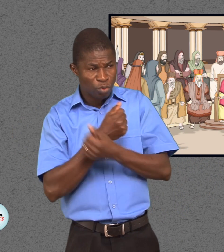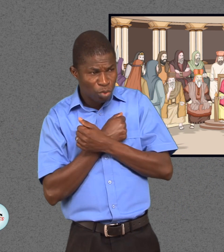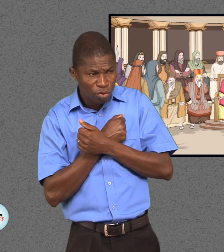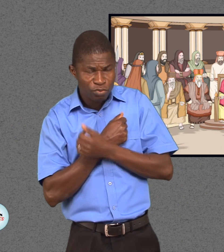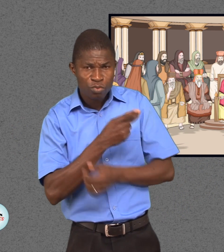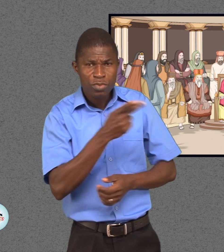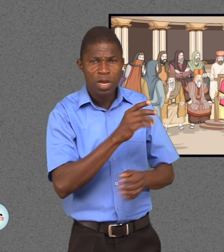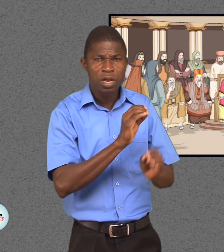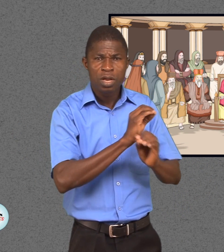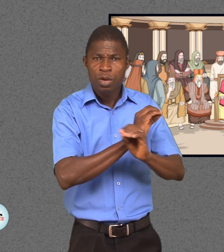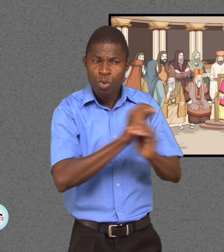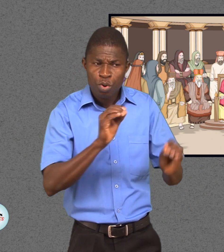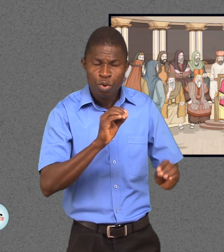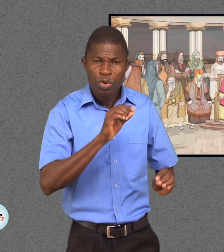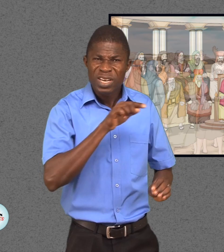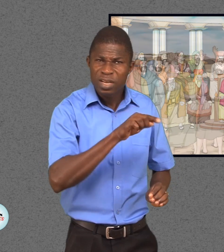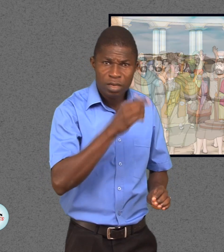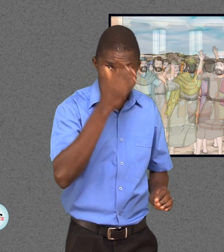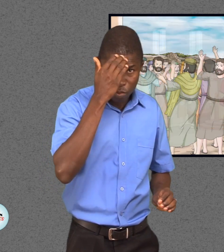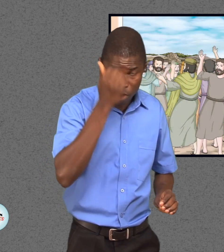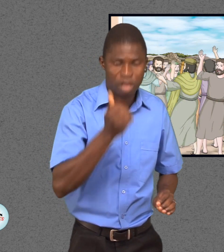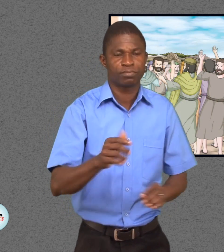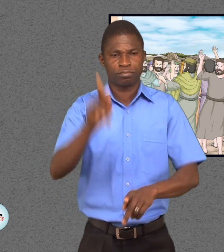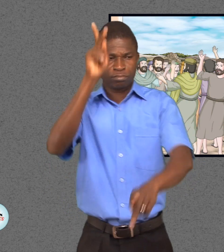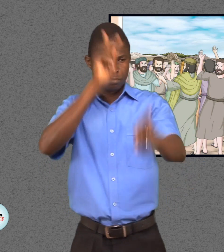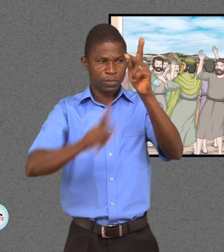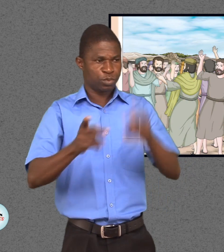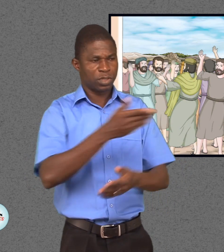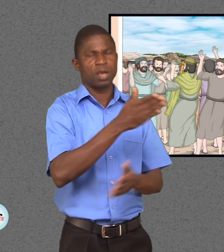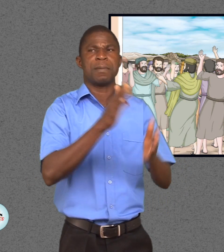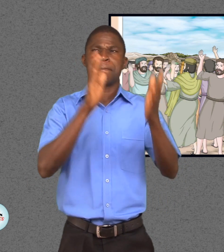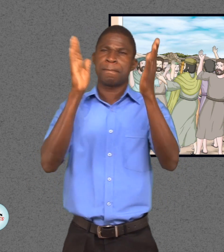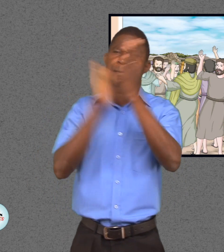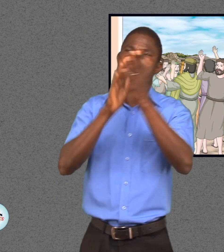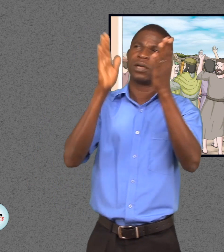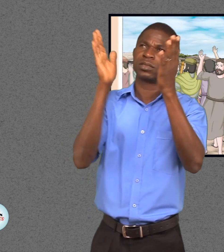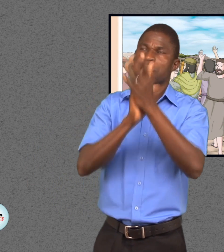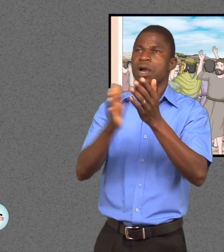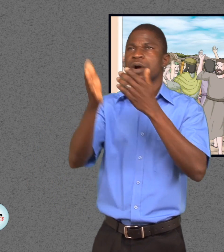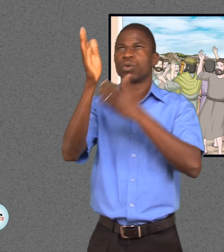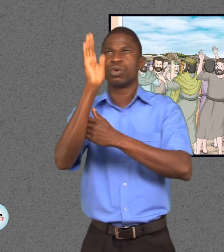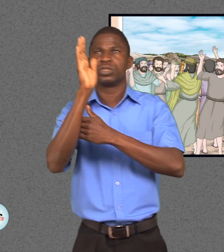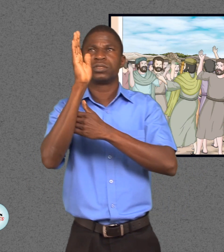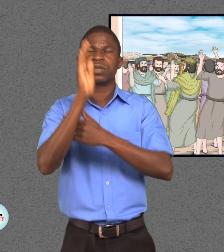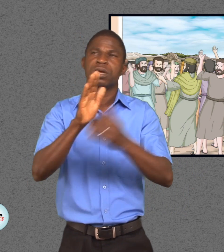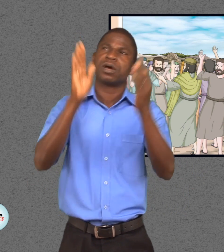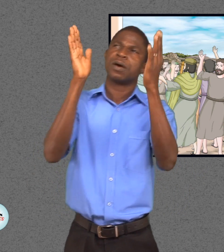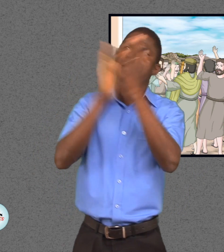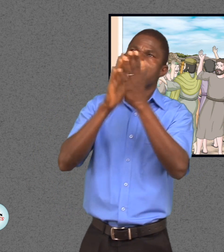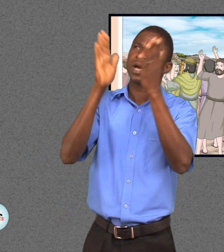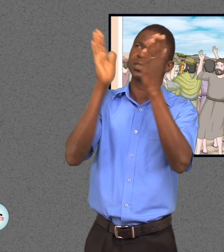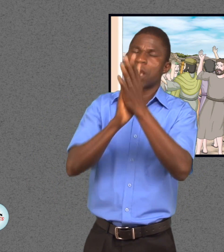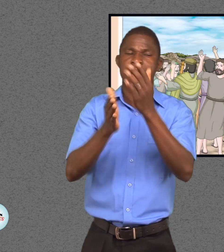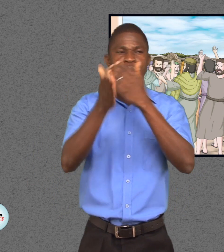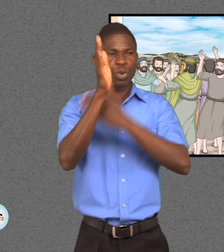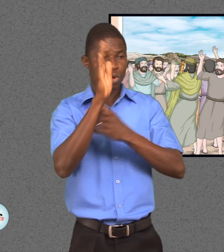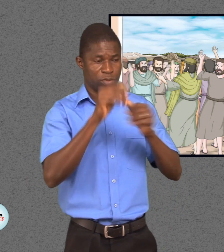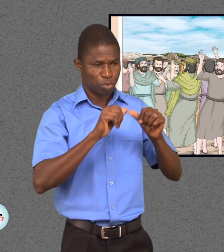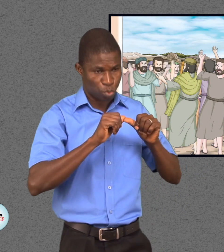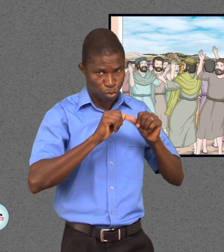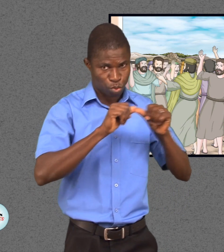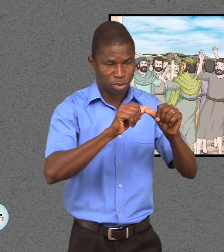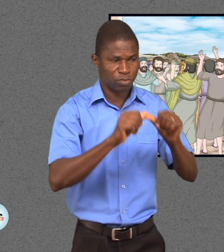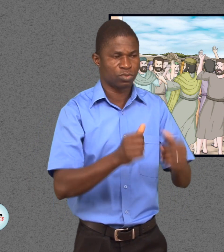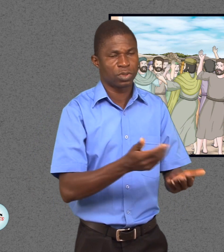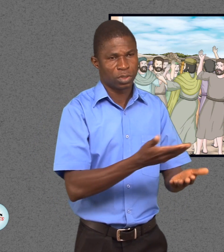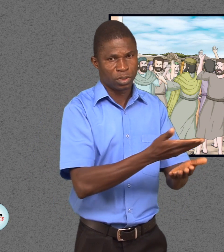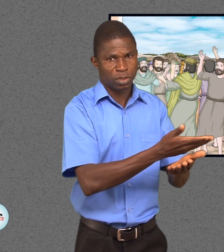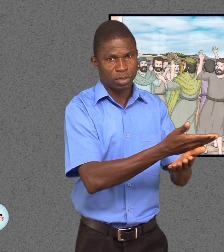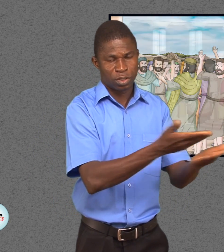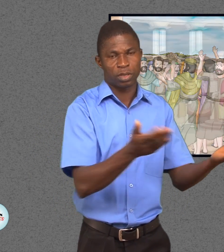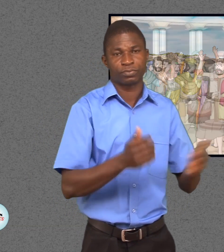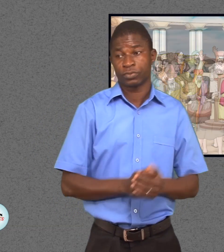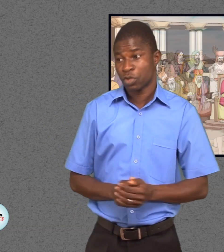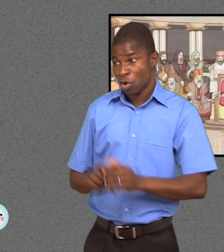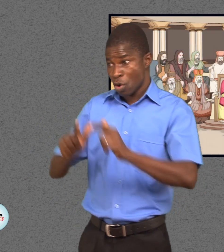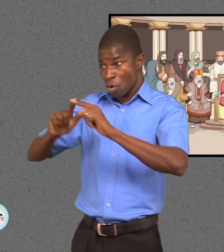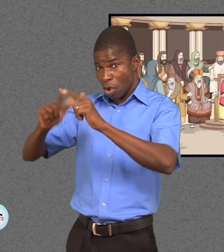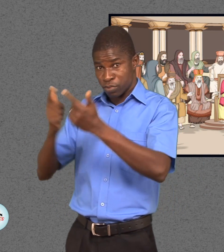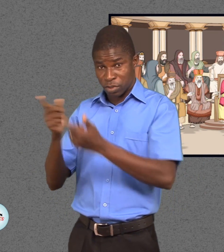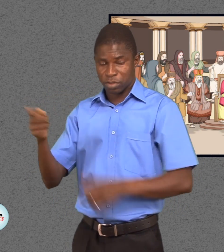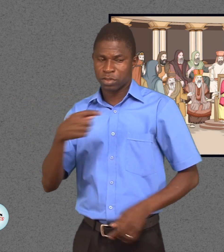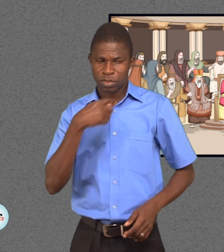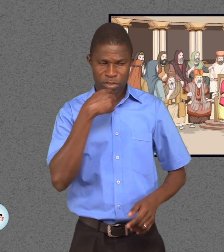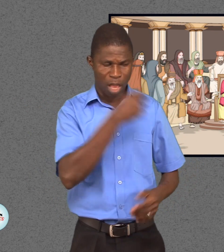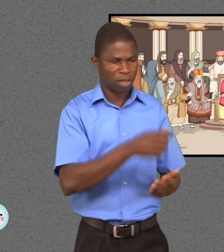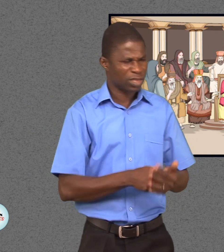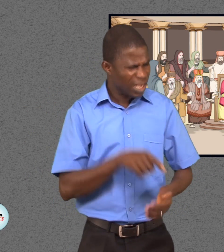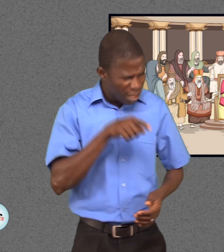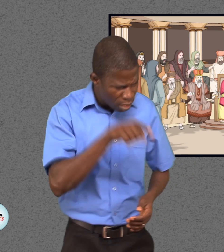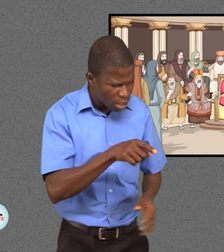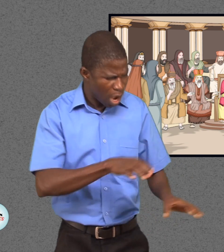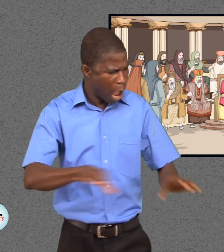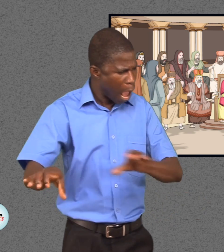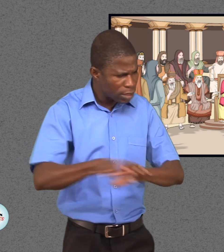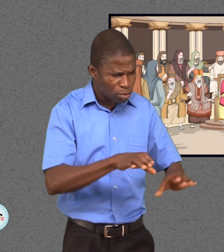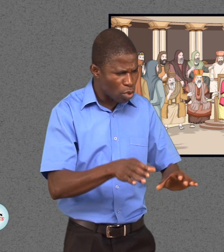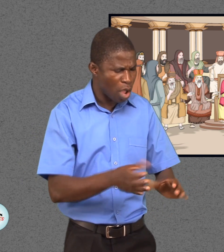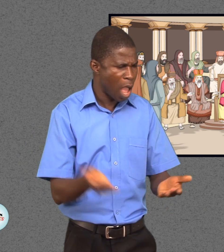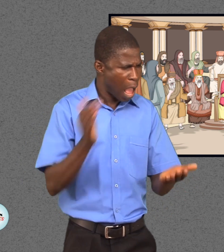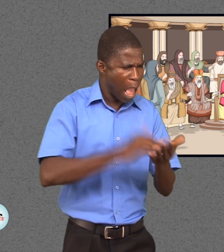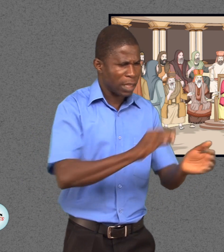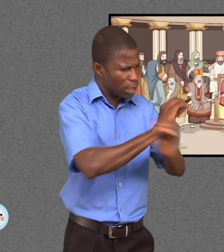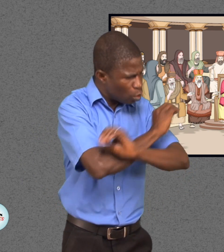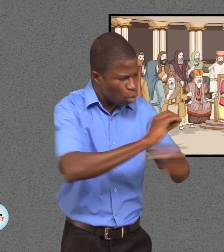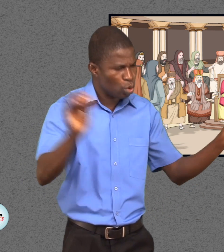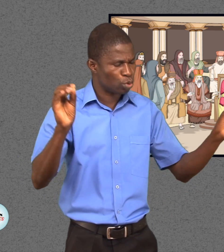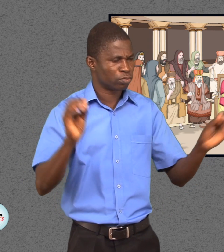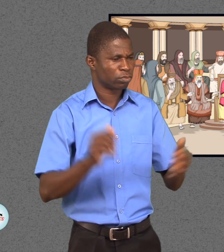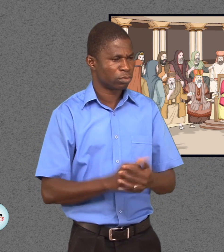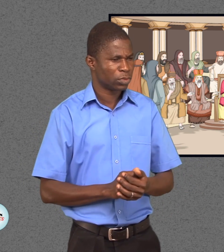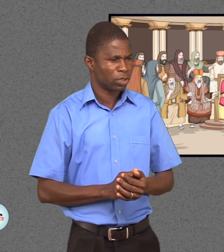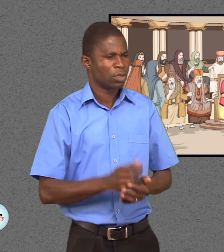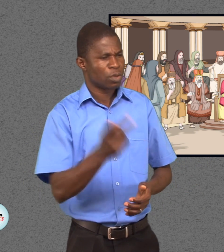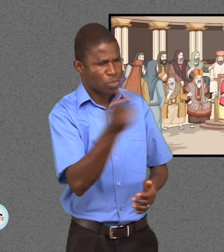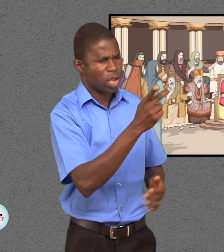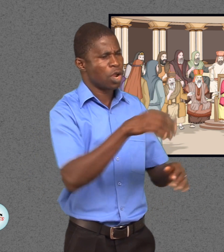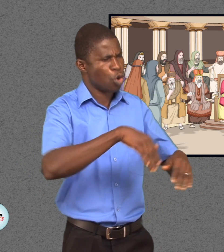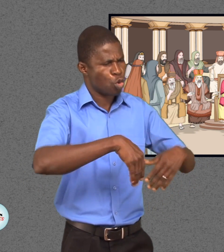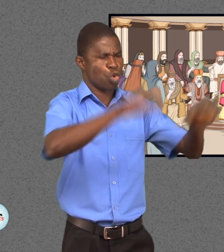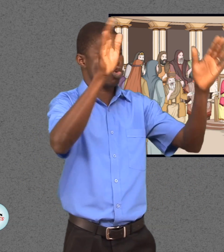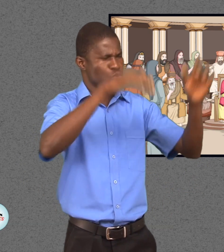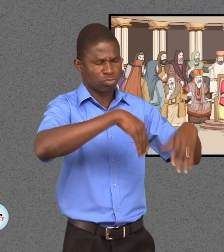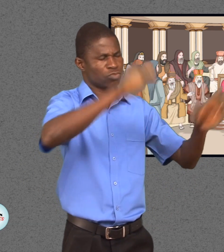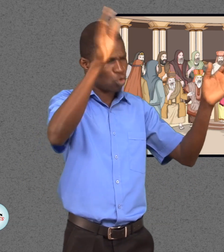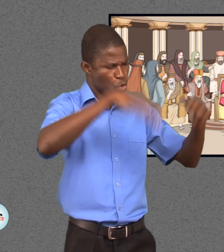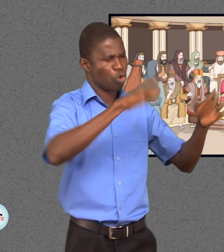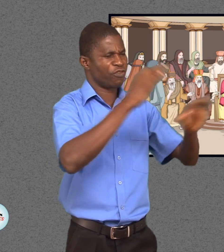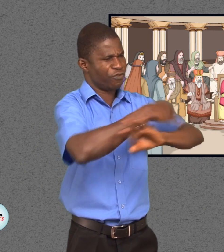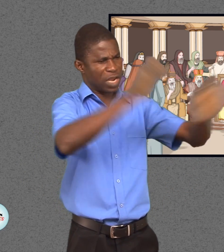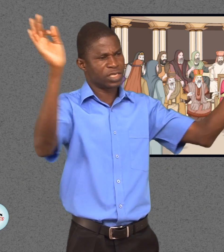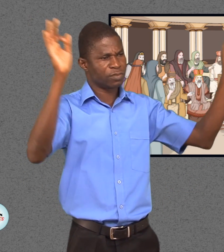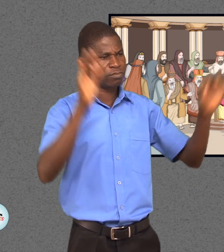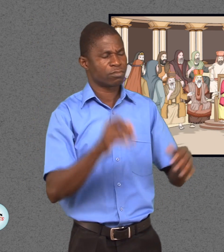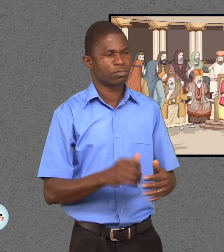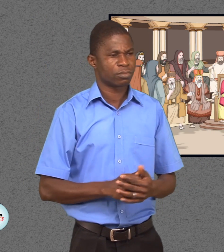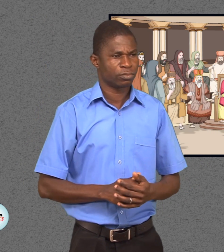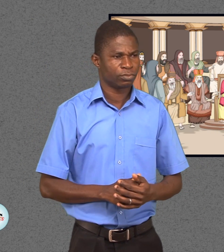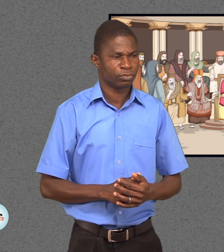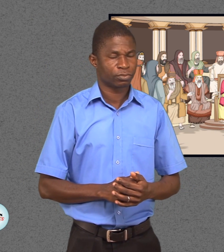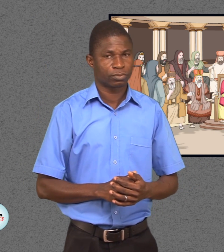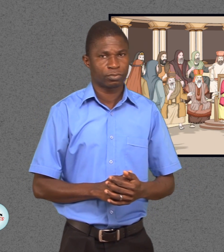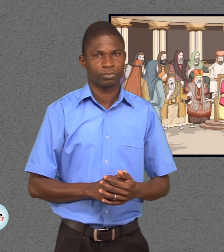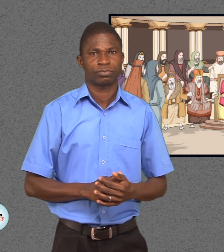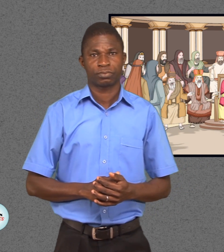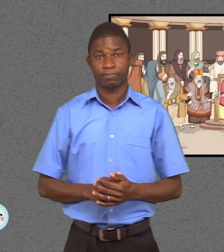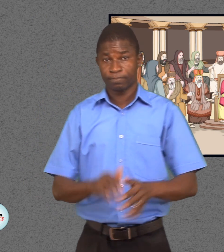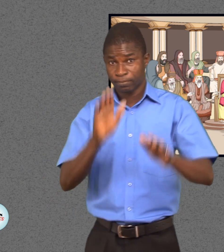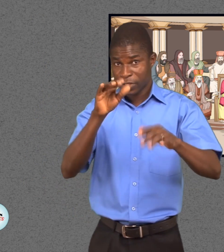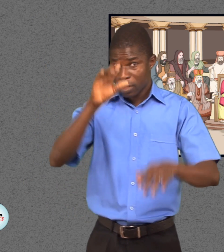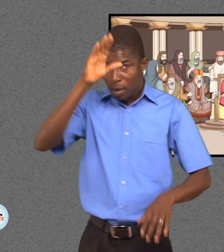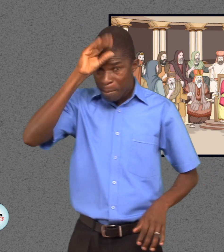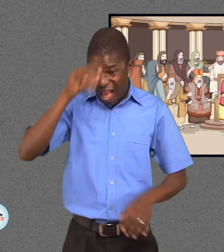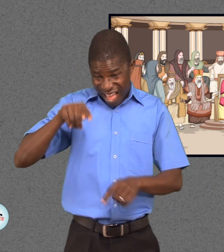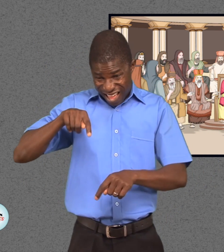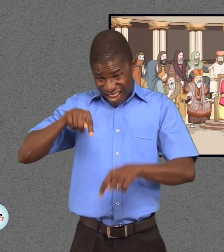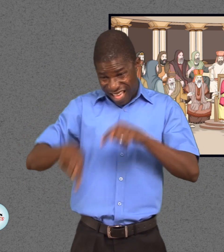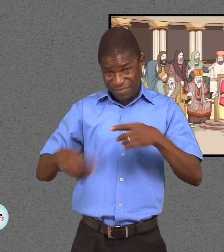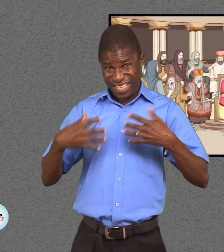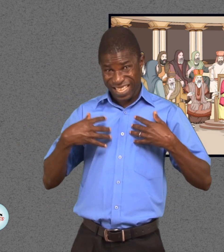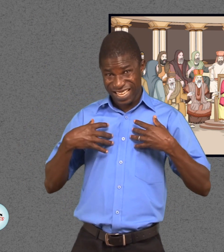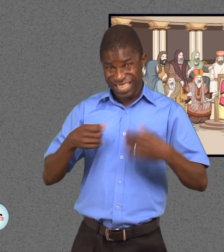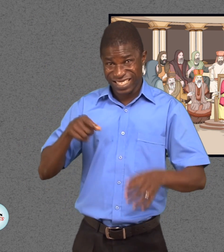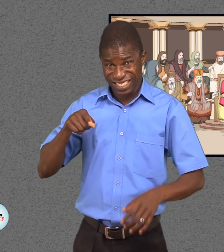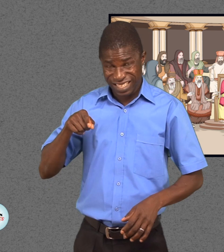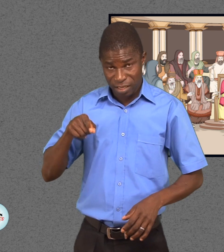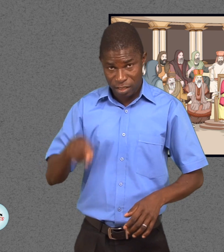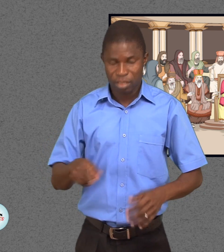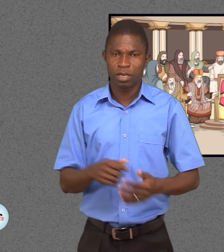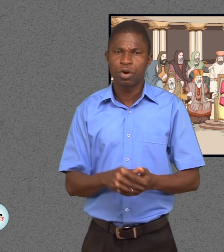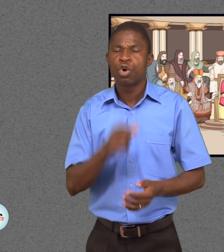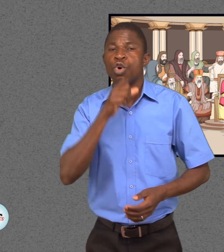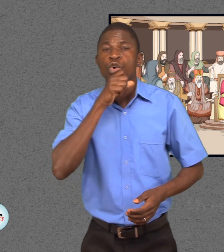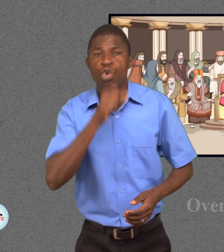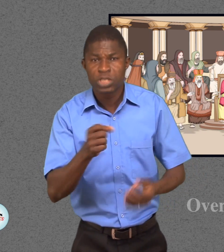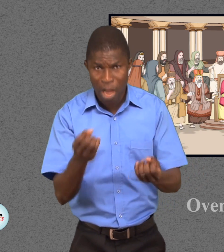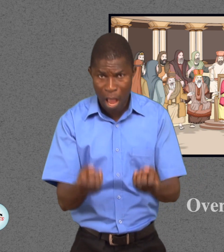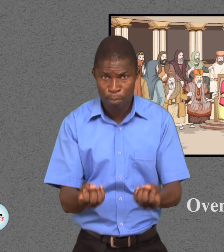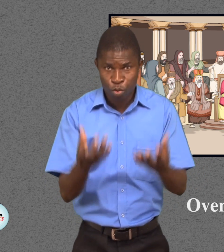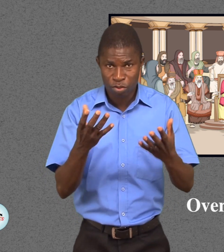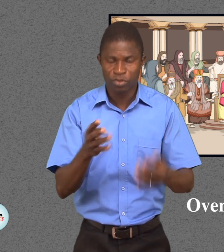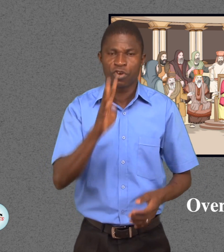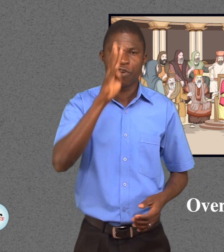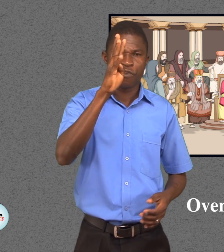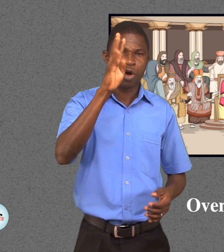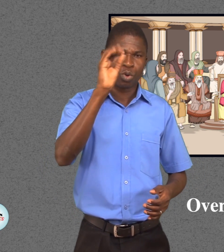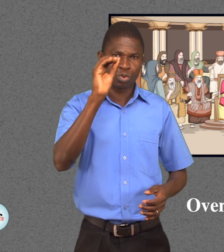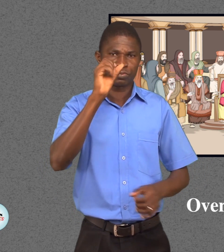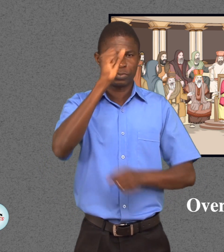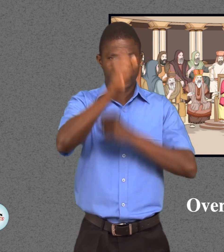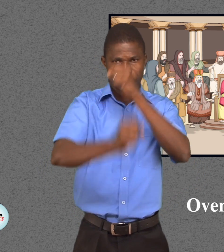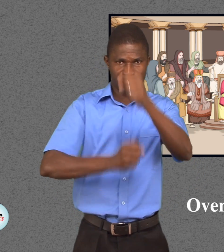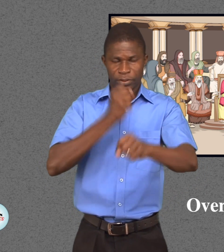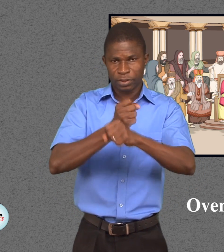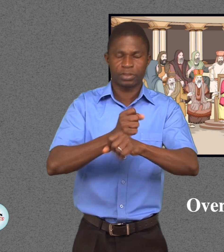They could not find a way to punish them, because all the people were glorifying God for what had happened.